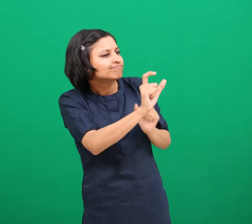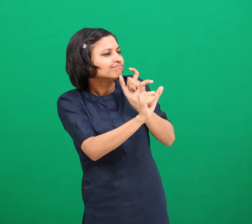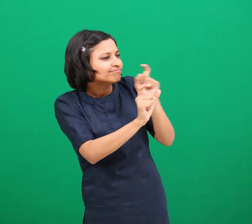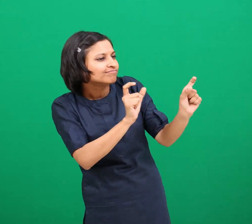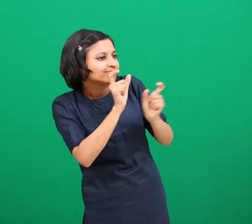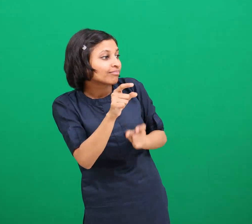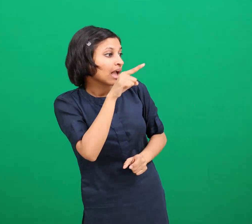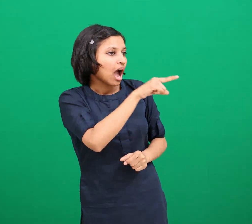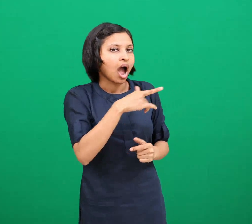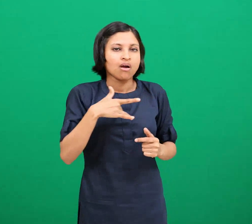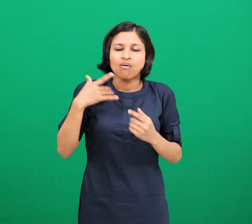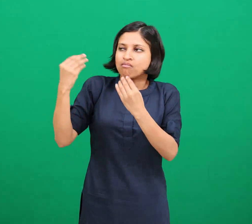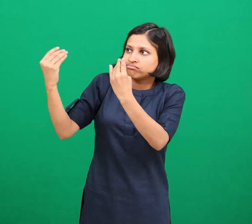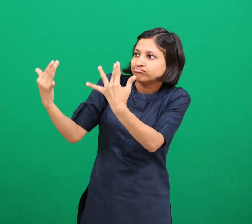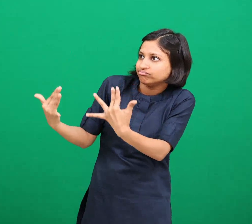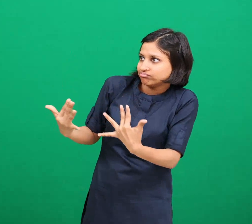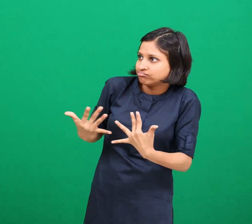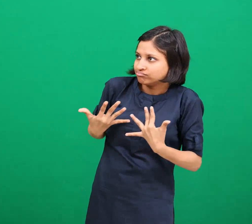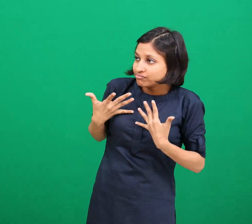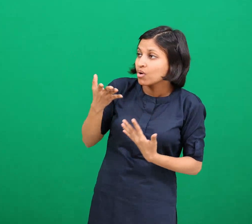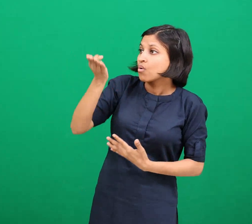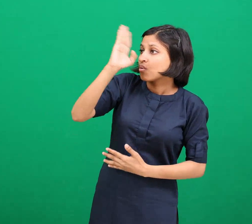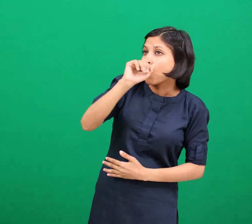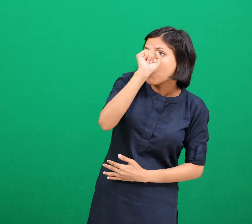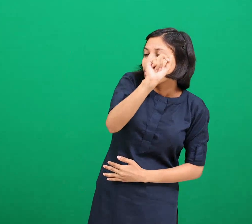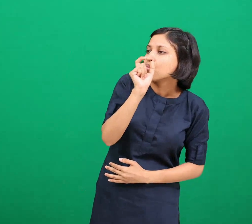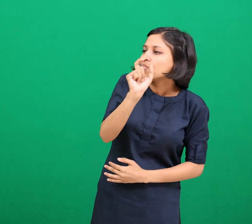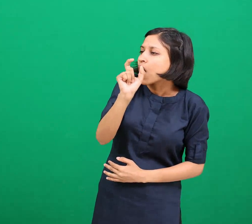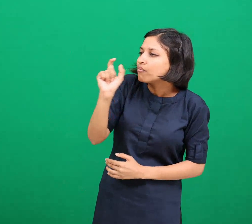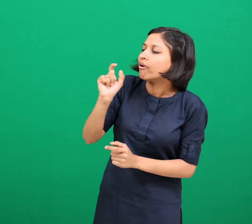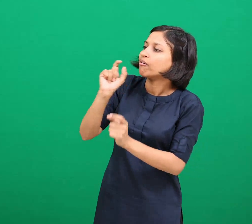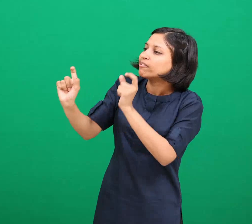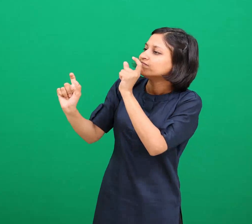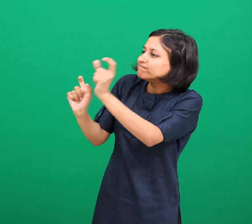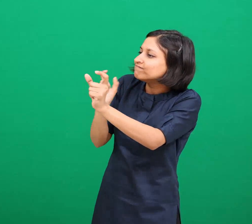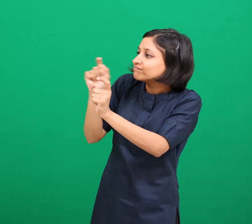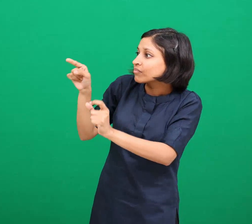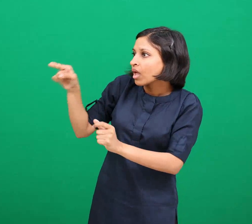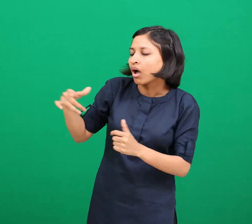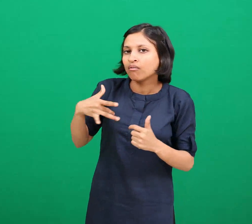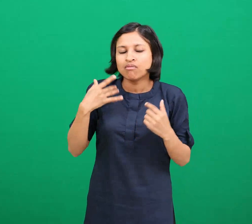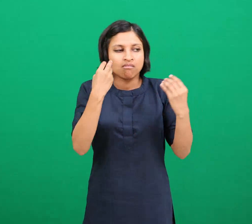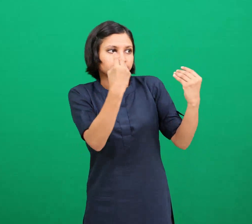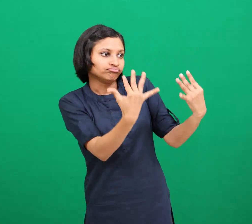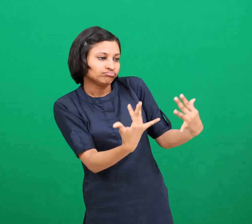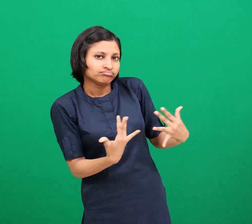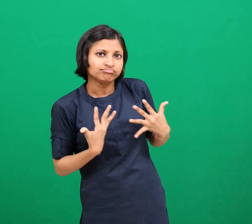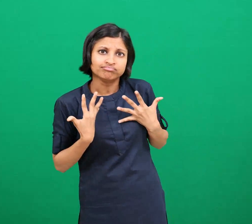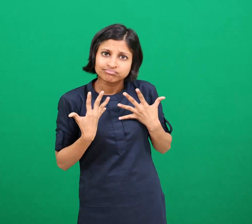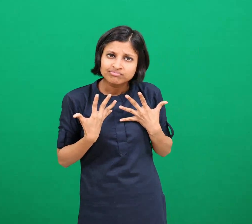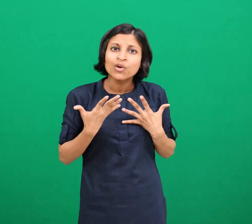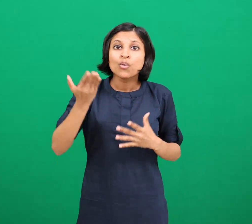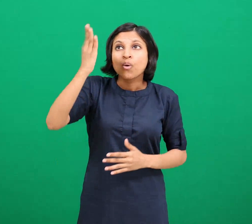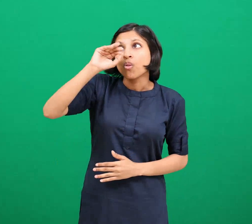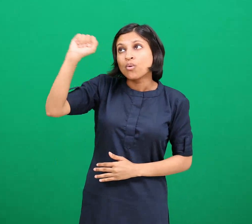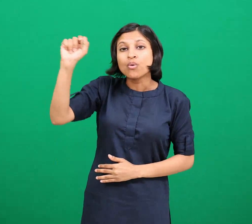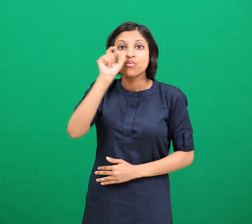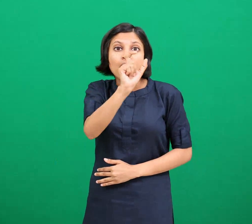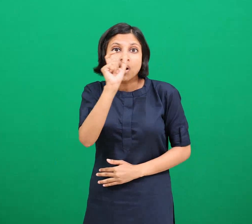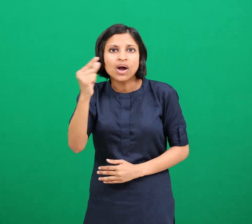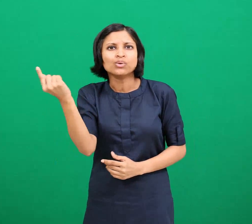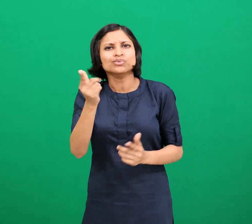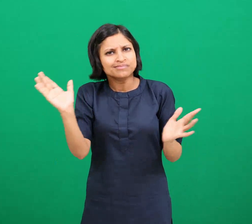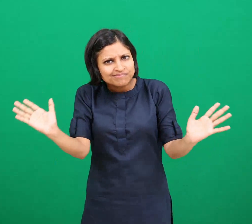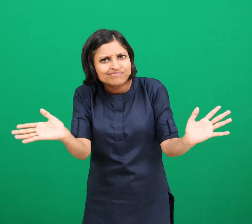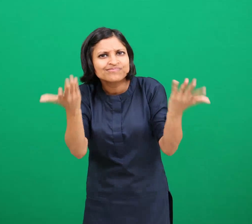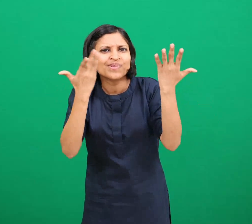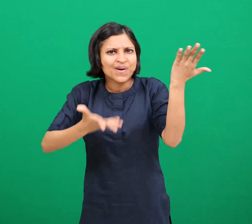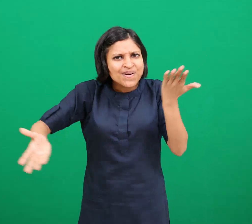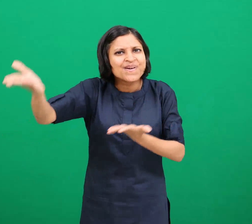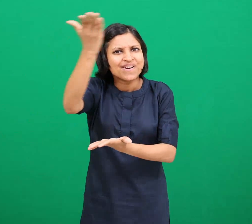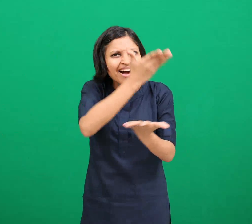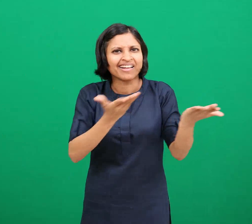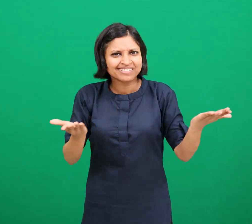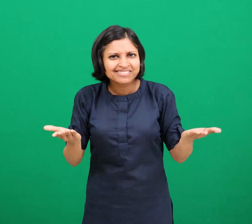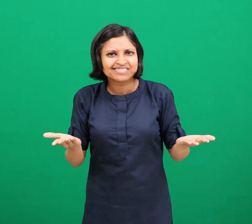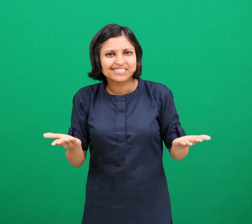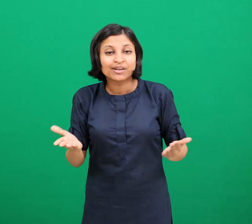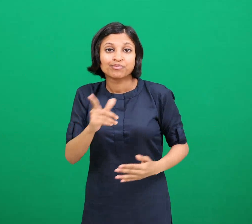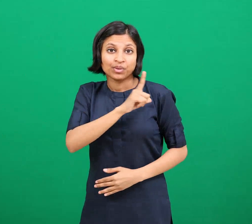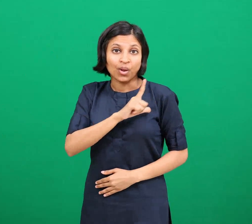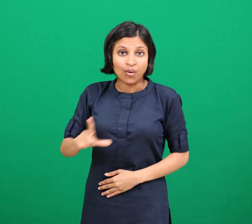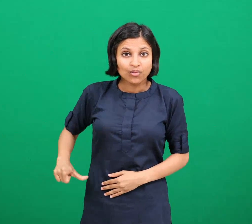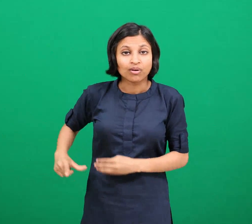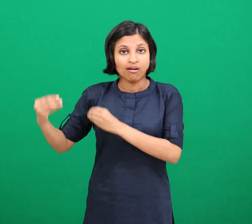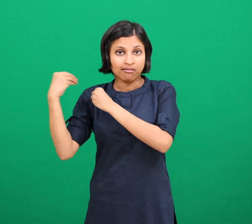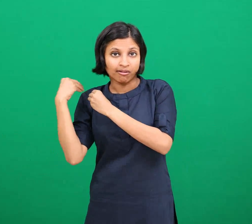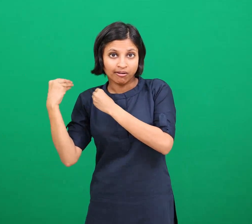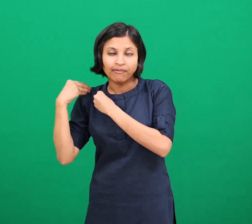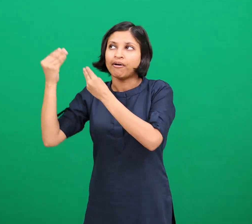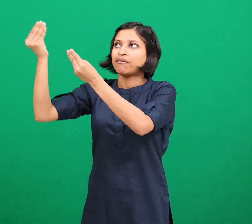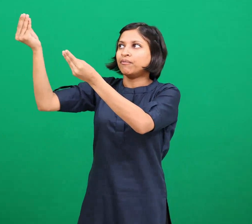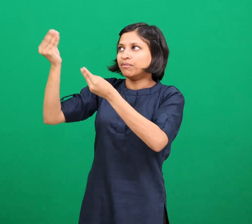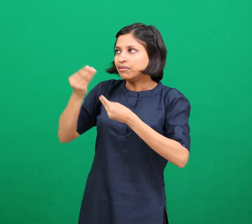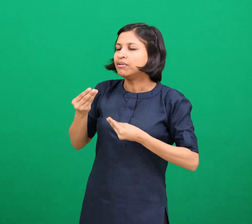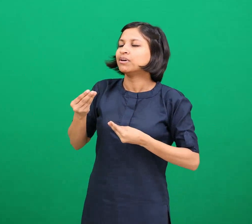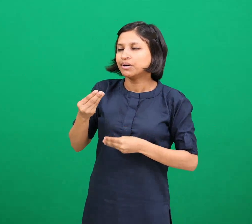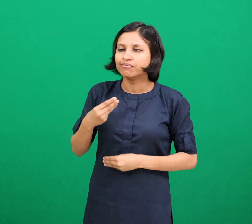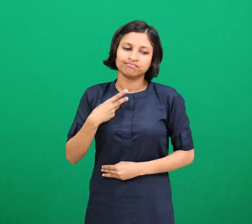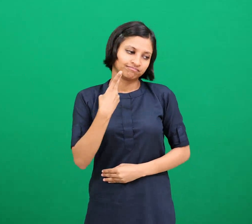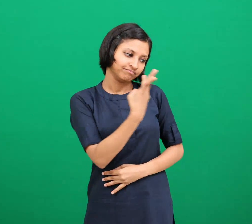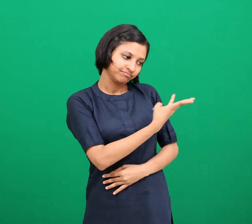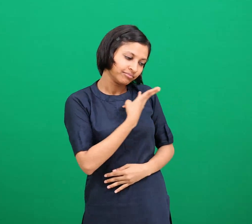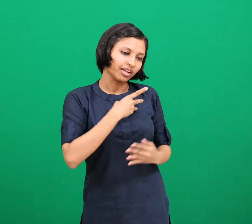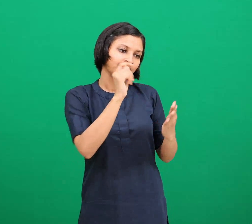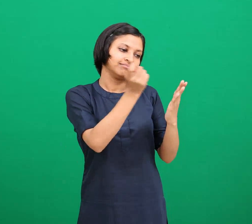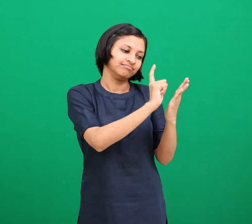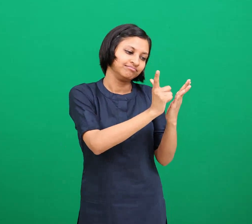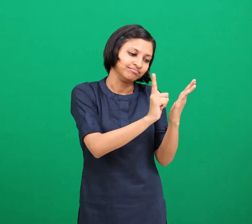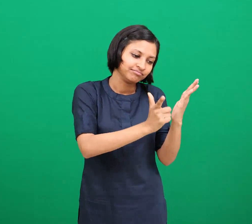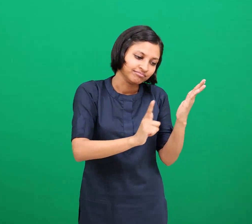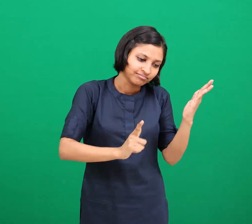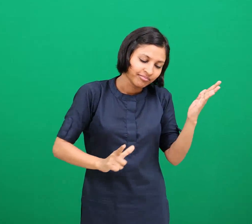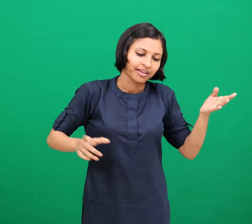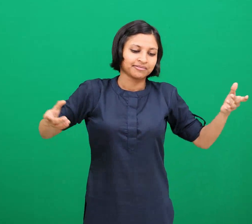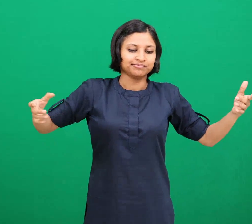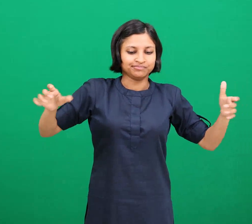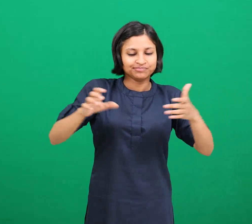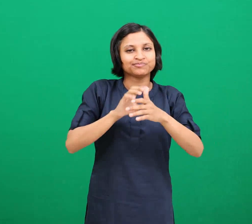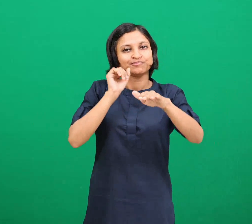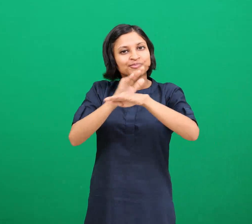Greet all the brothers with a holy kiss.